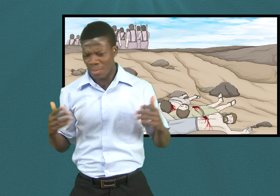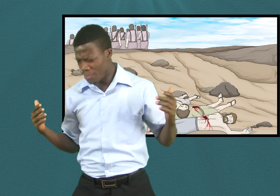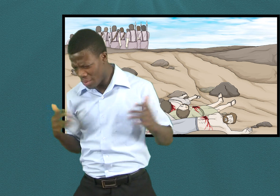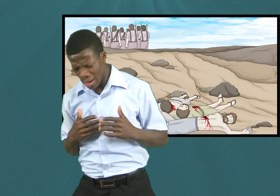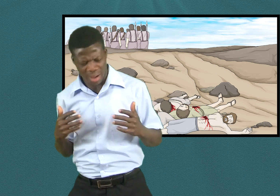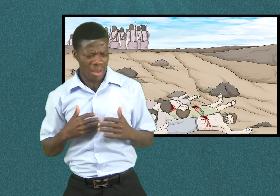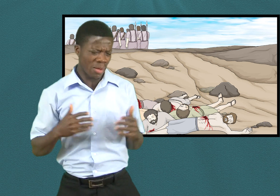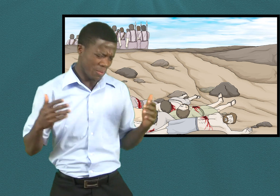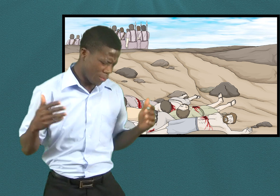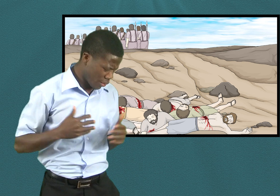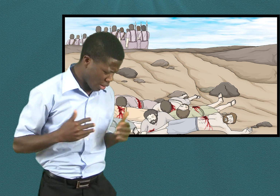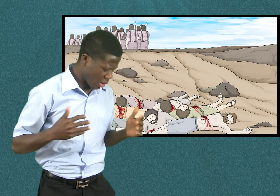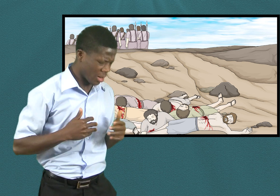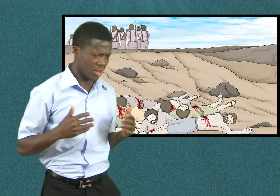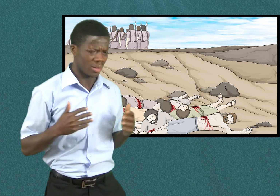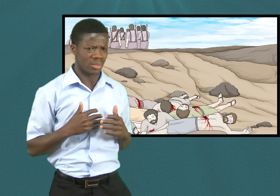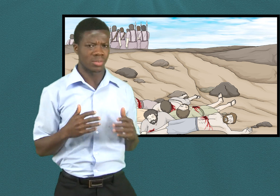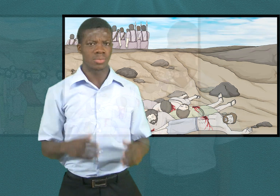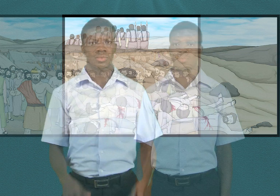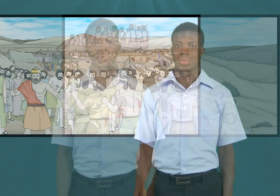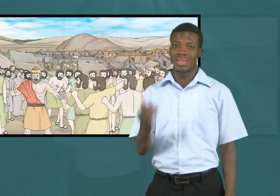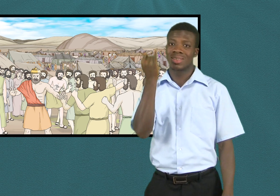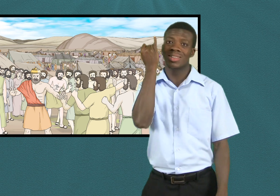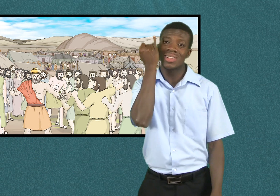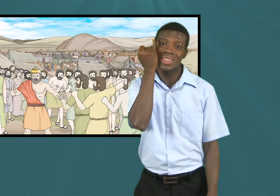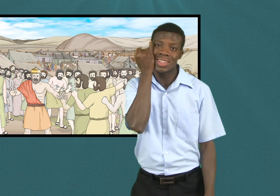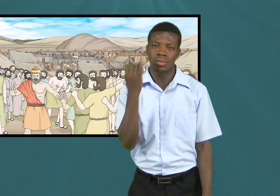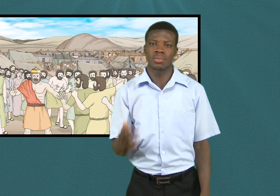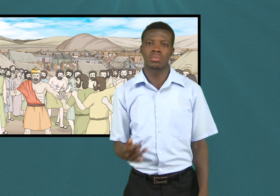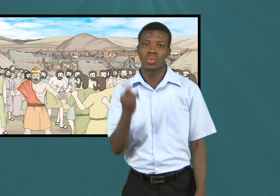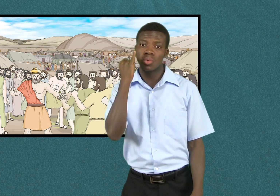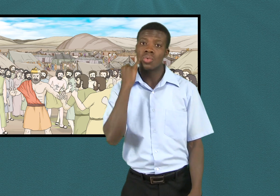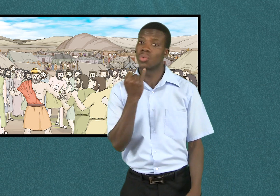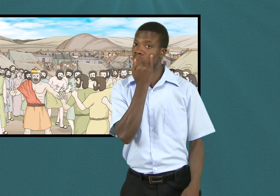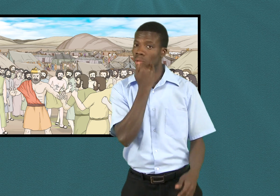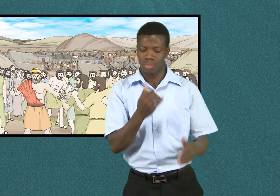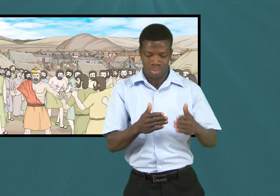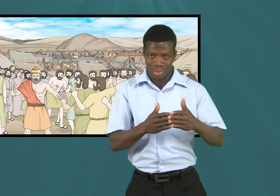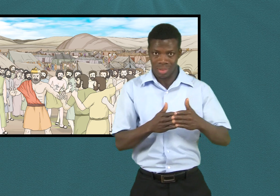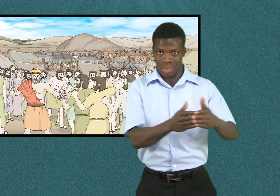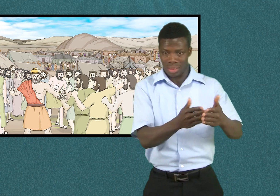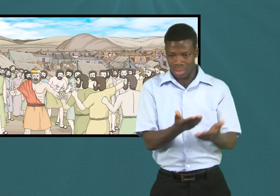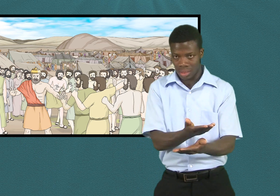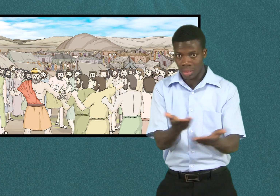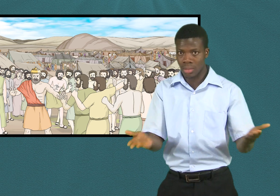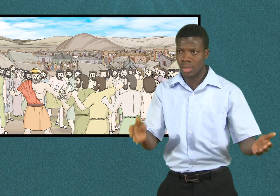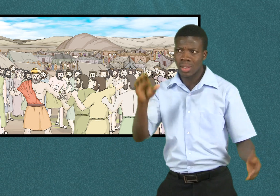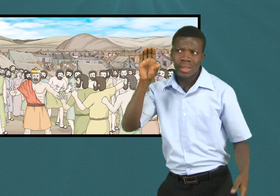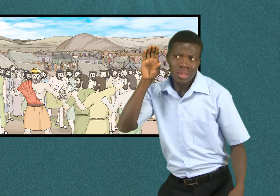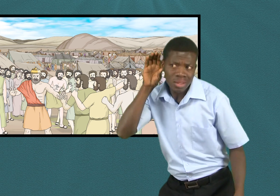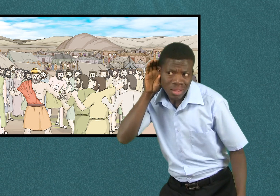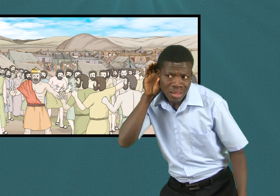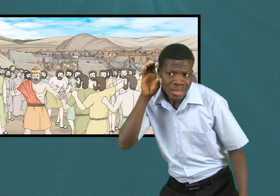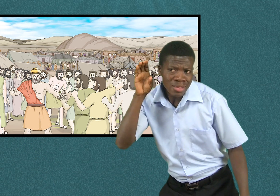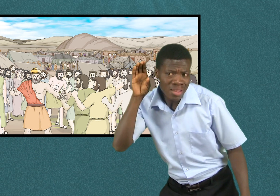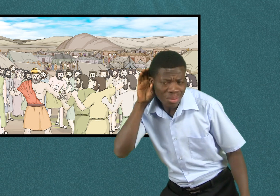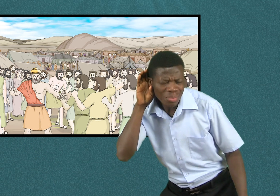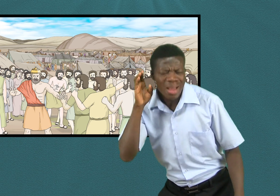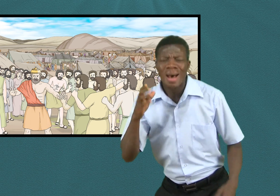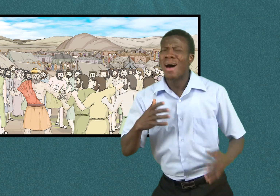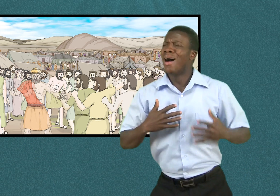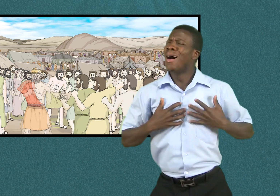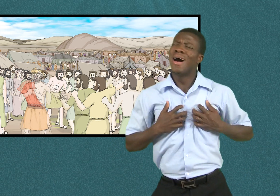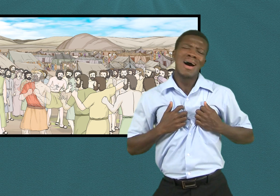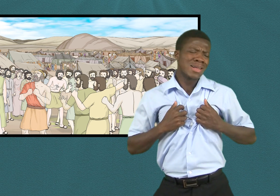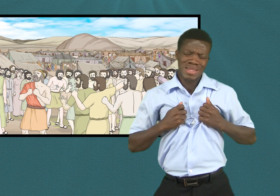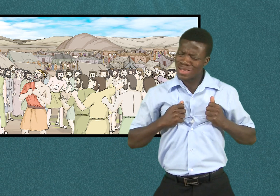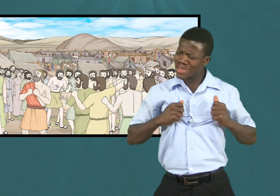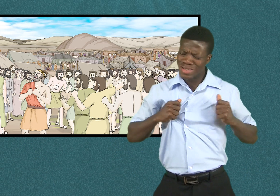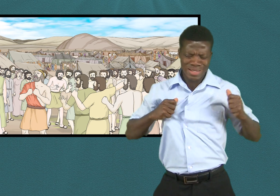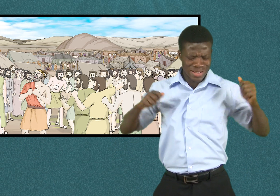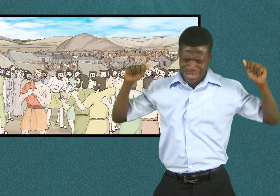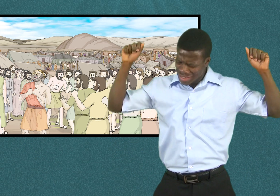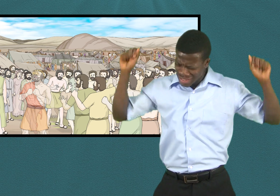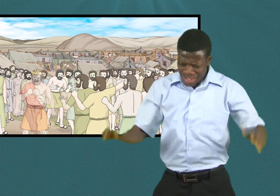So the hearts of the people melted and became like water.